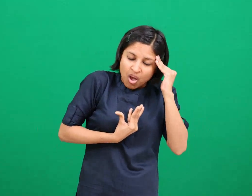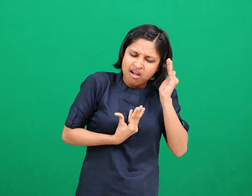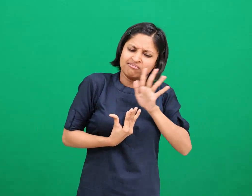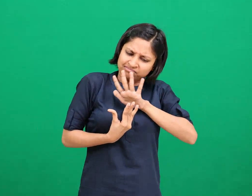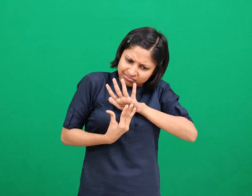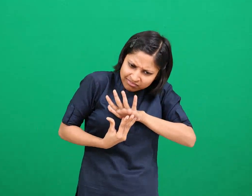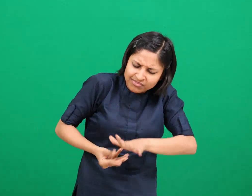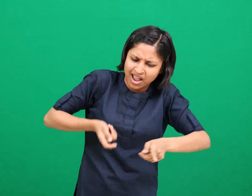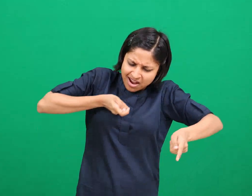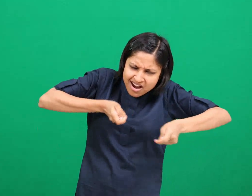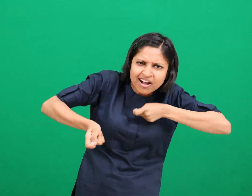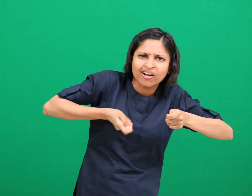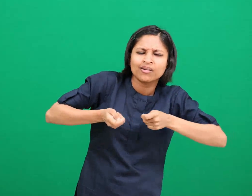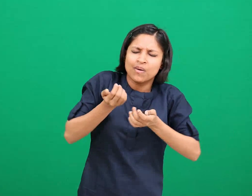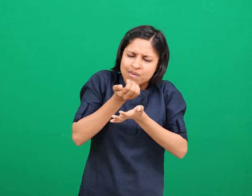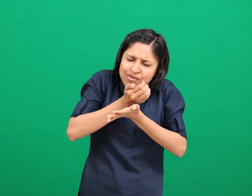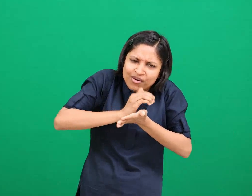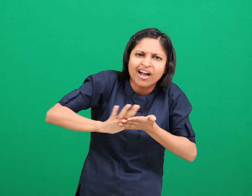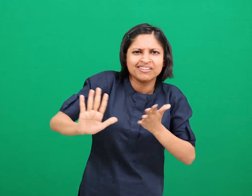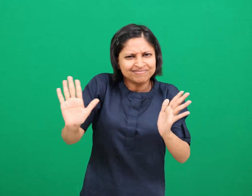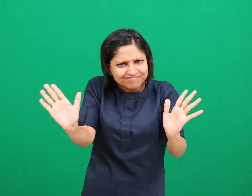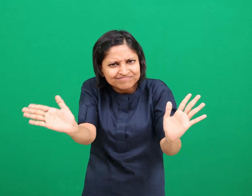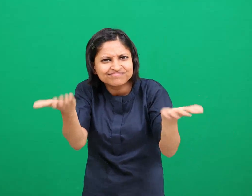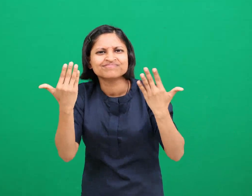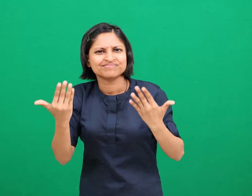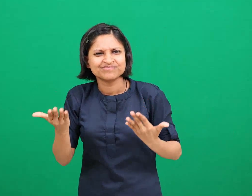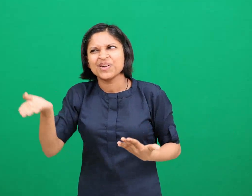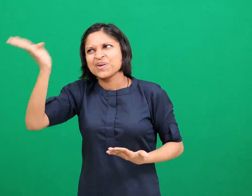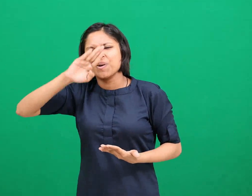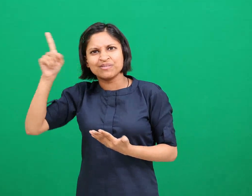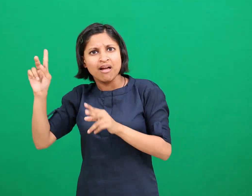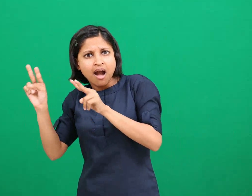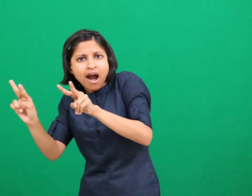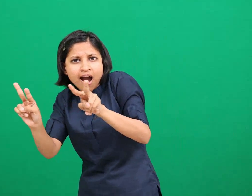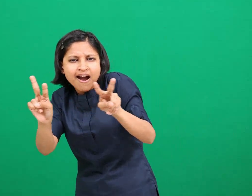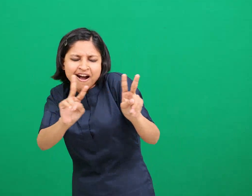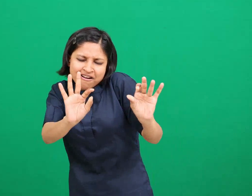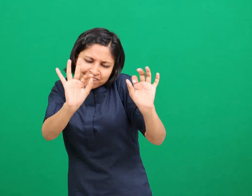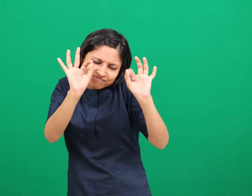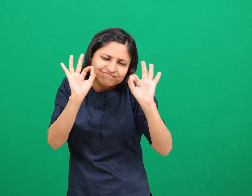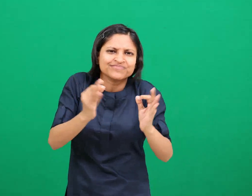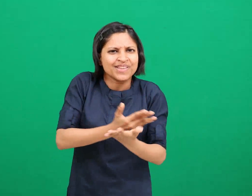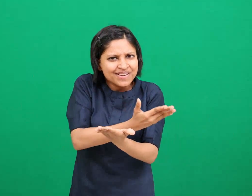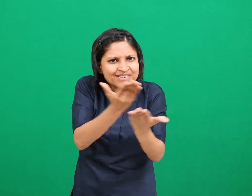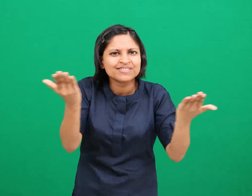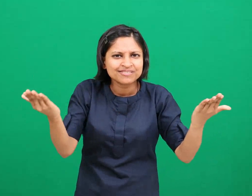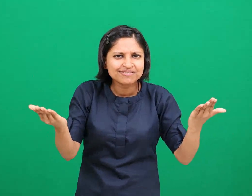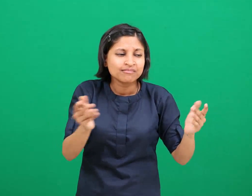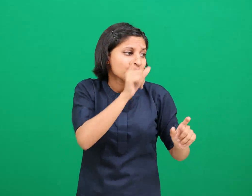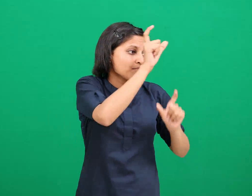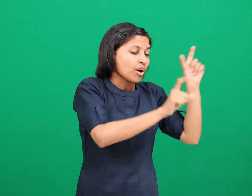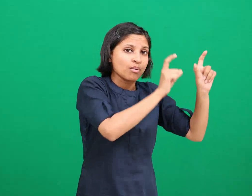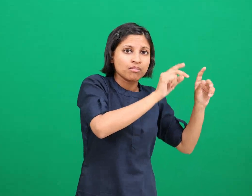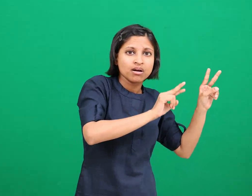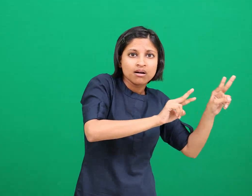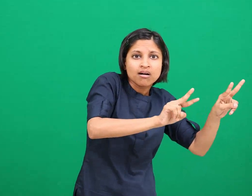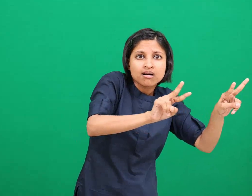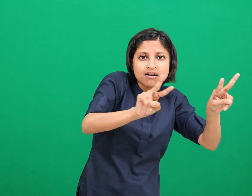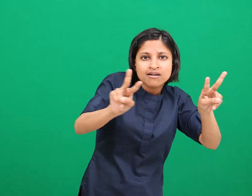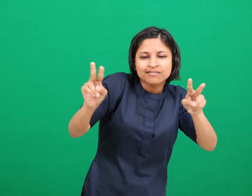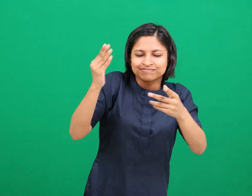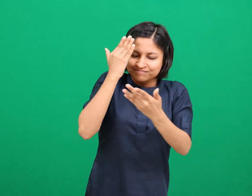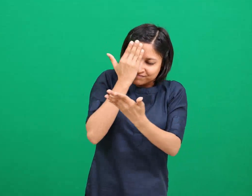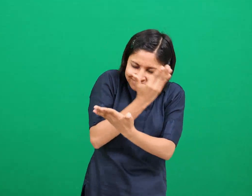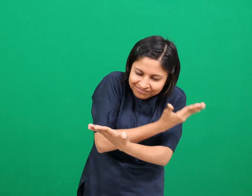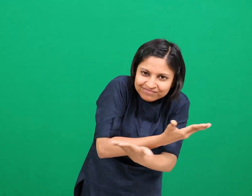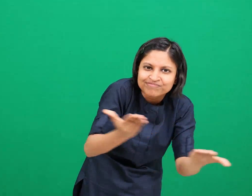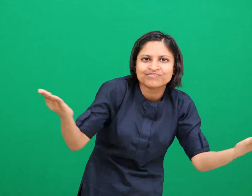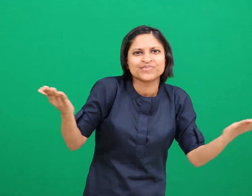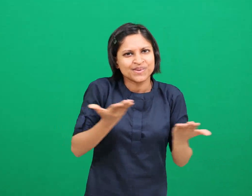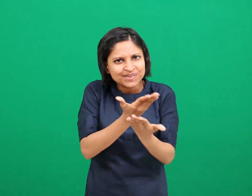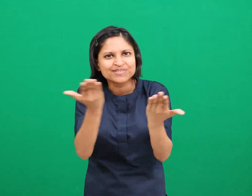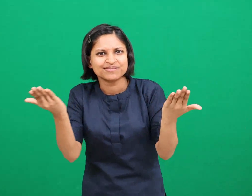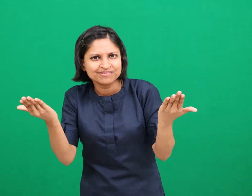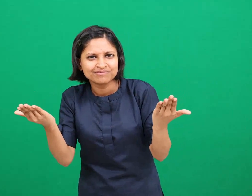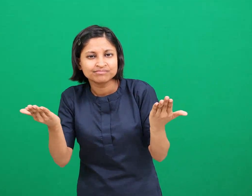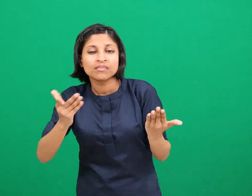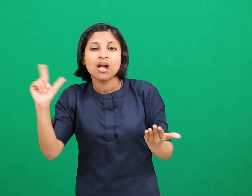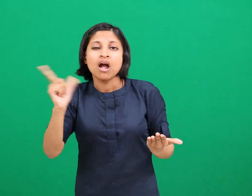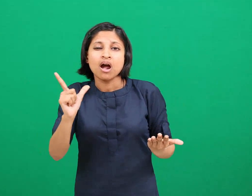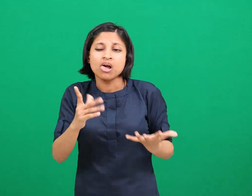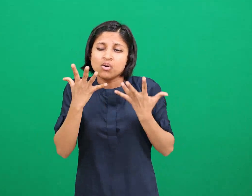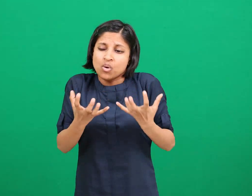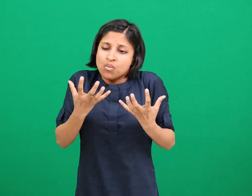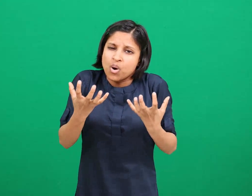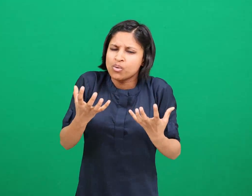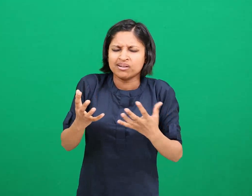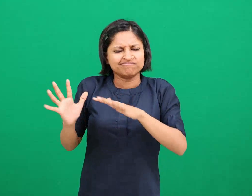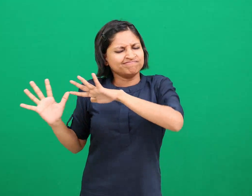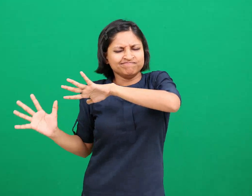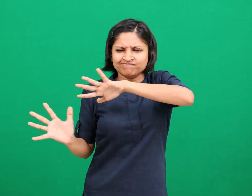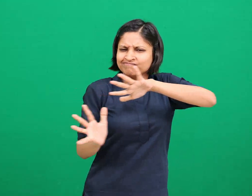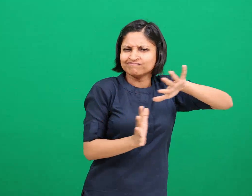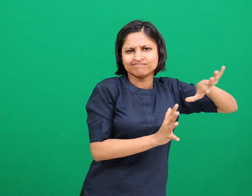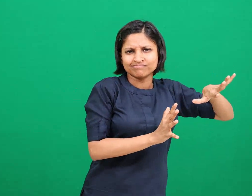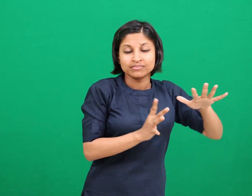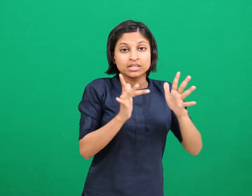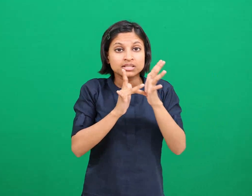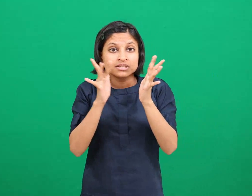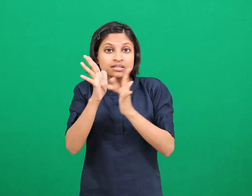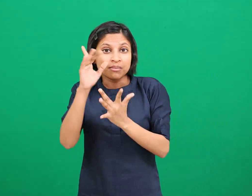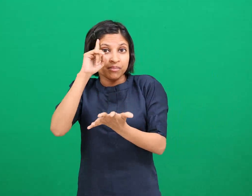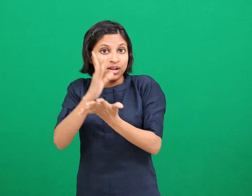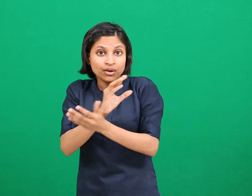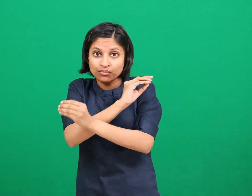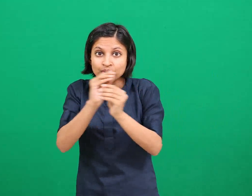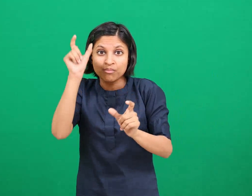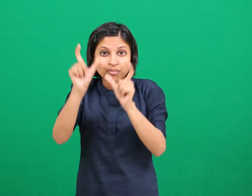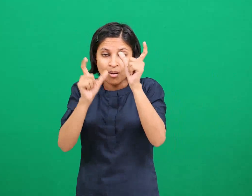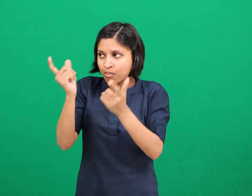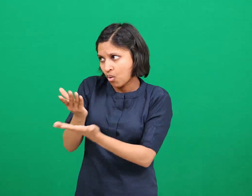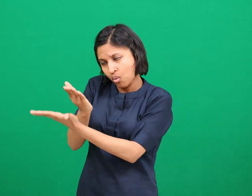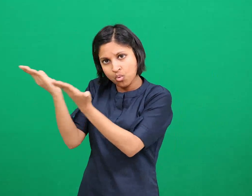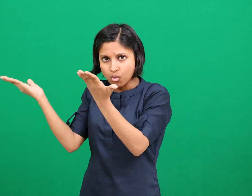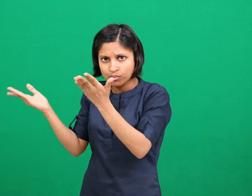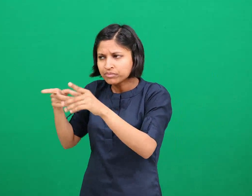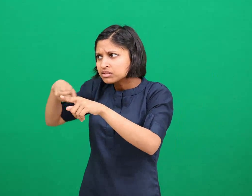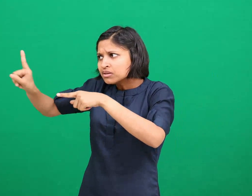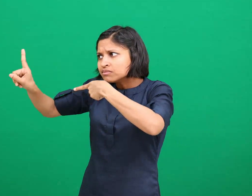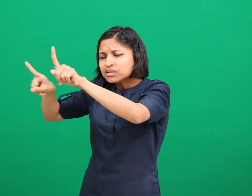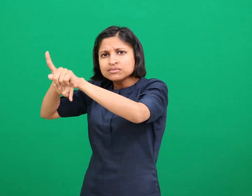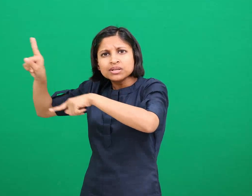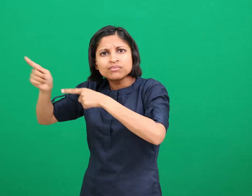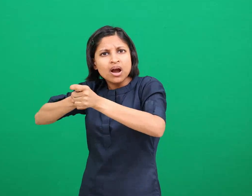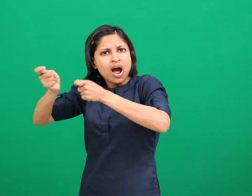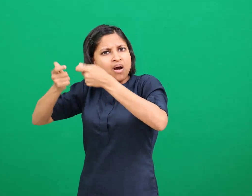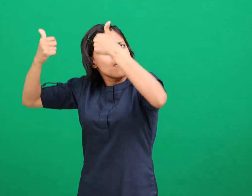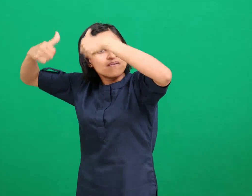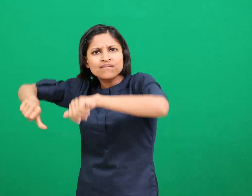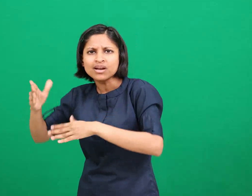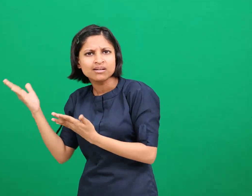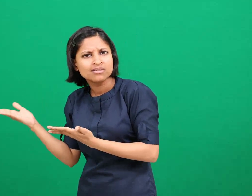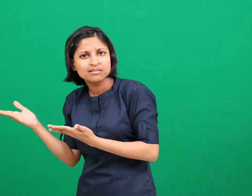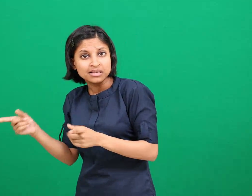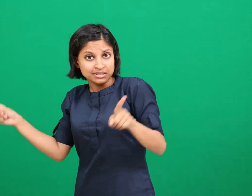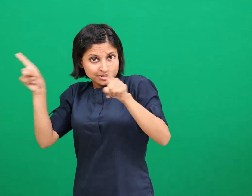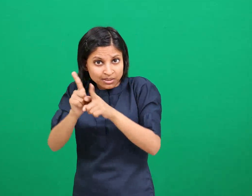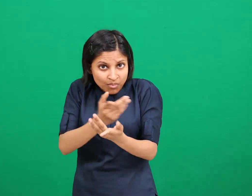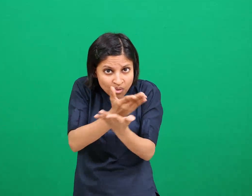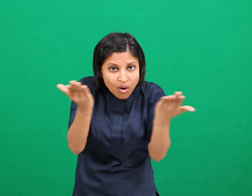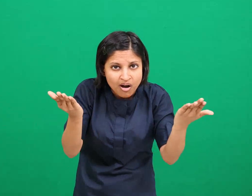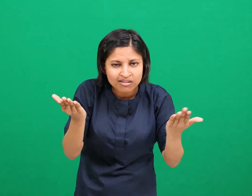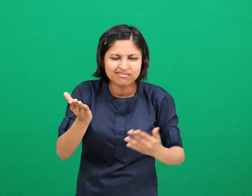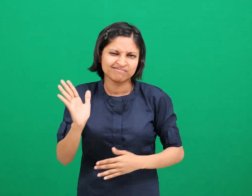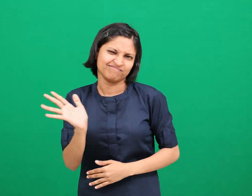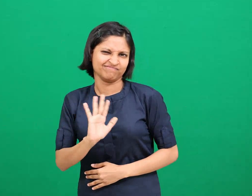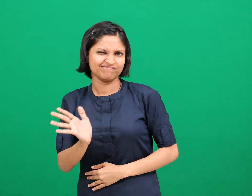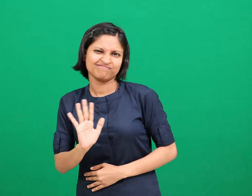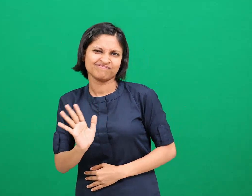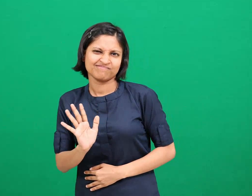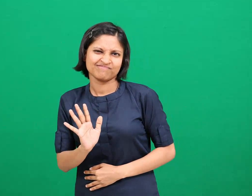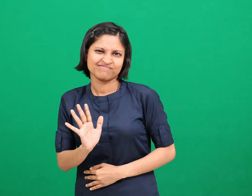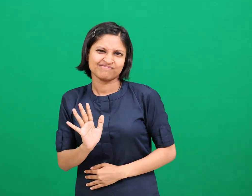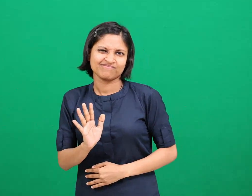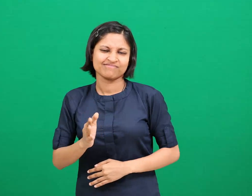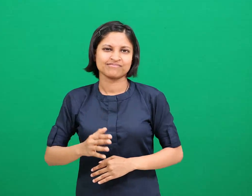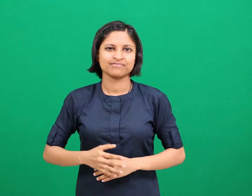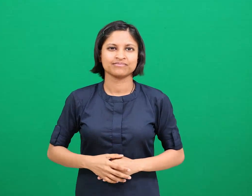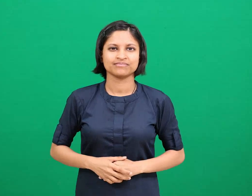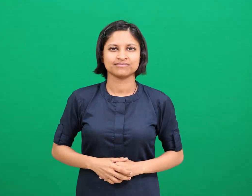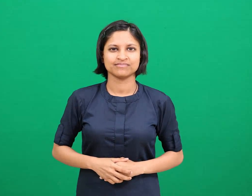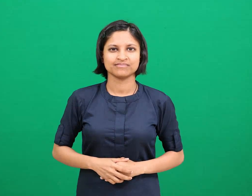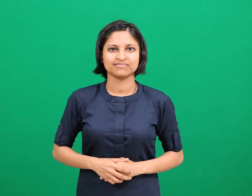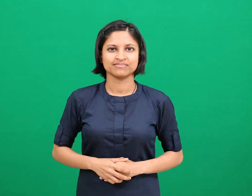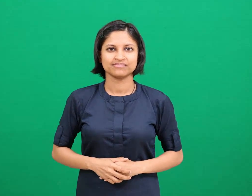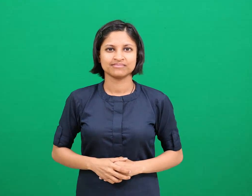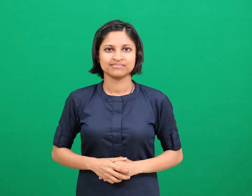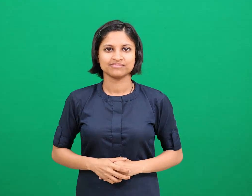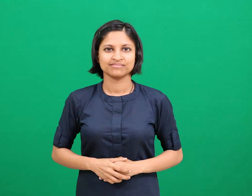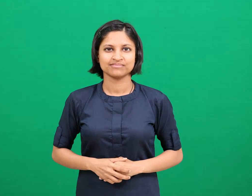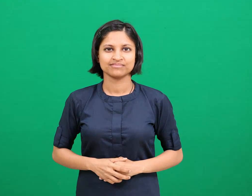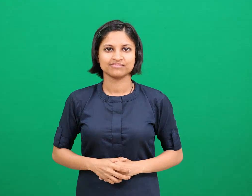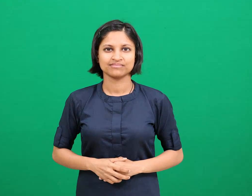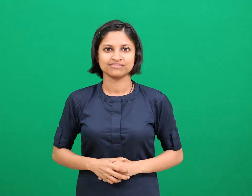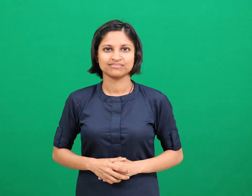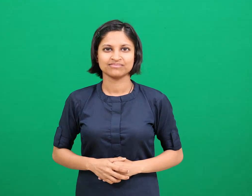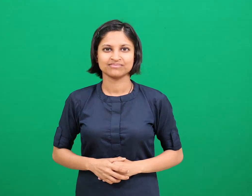each of you must know how to control his own body in holiness and honor, not in lustful passion like the Gentiles who do not know God;